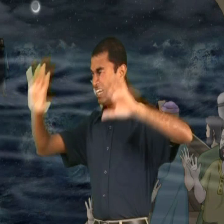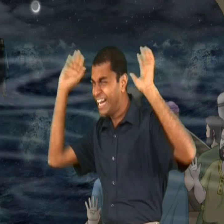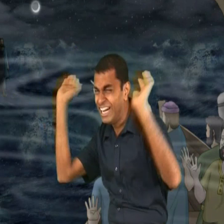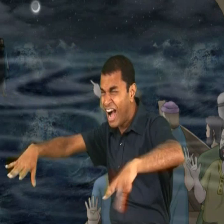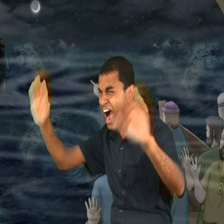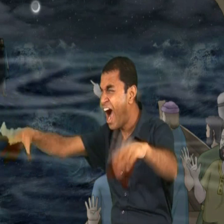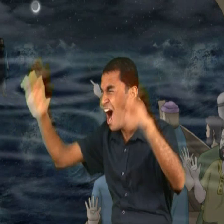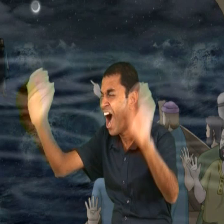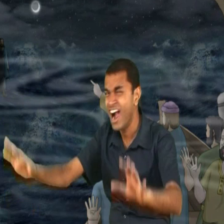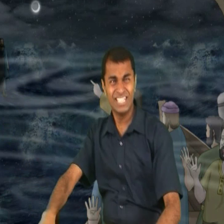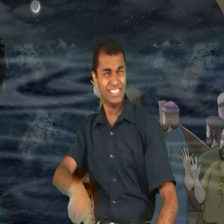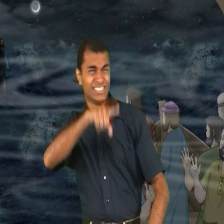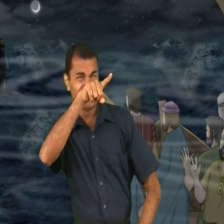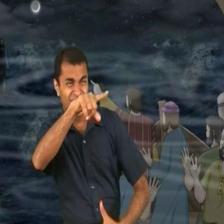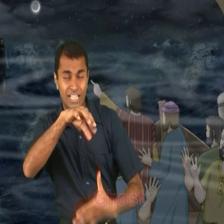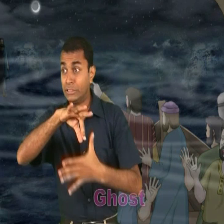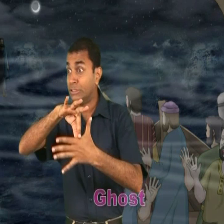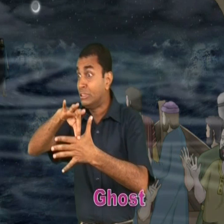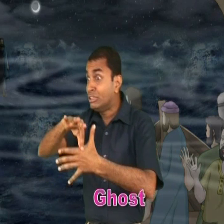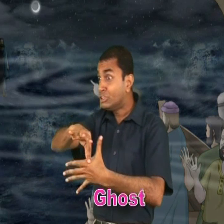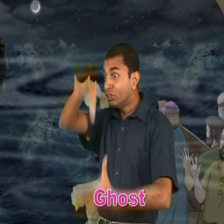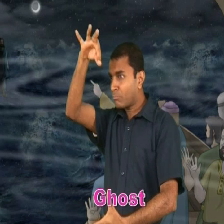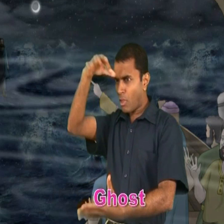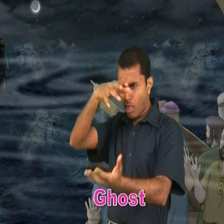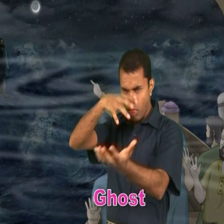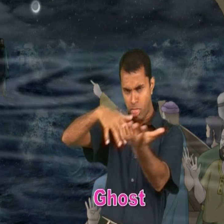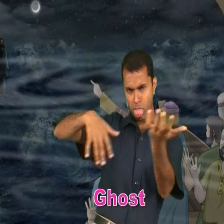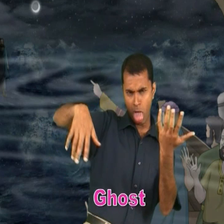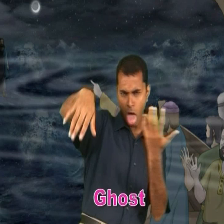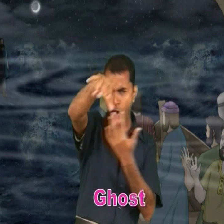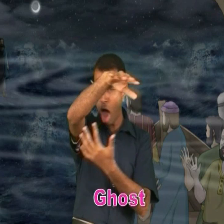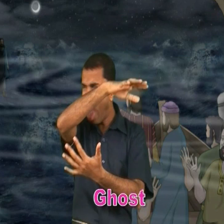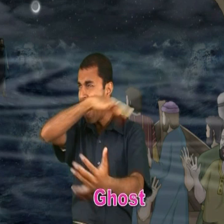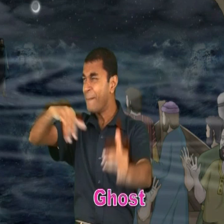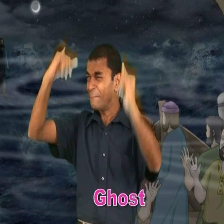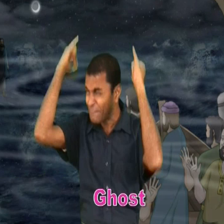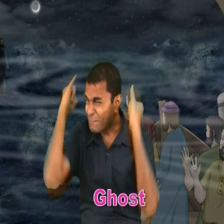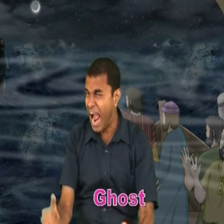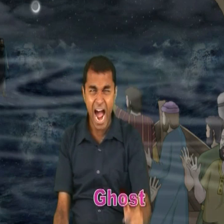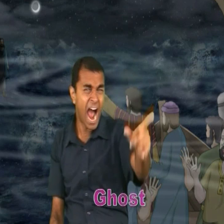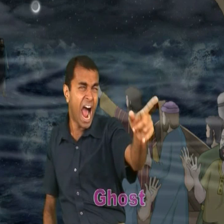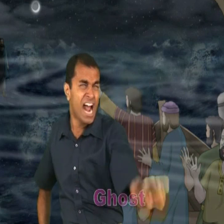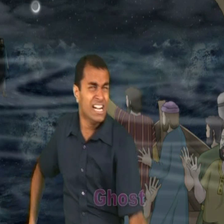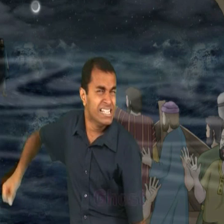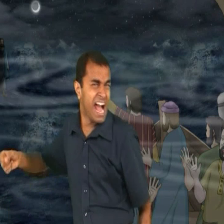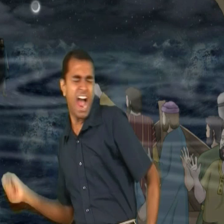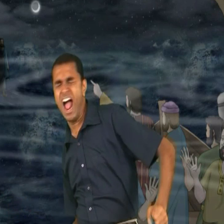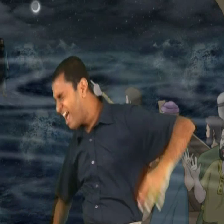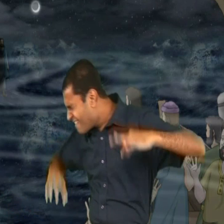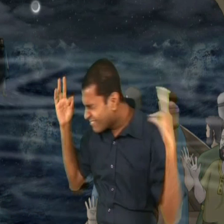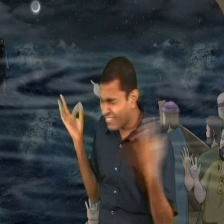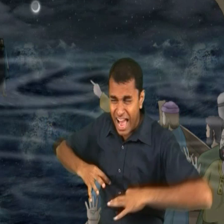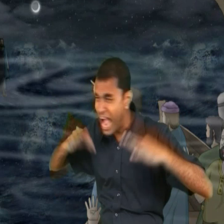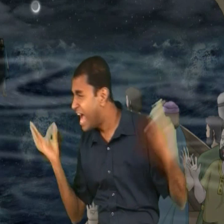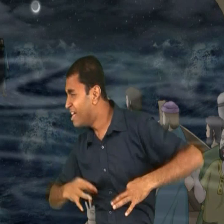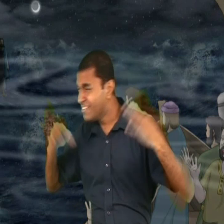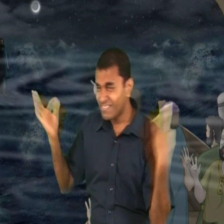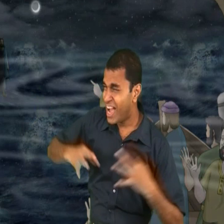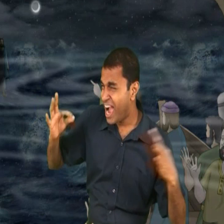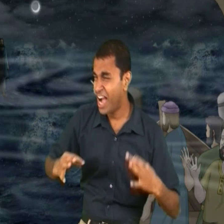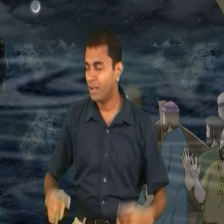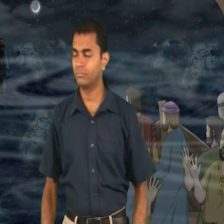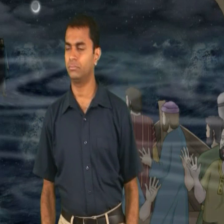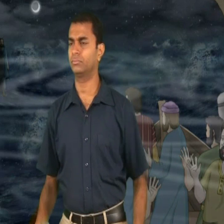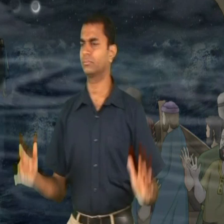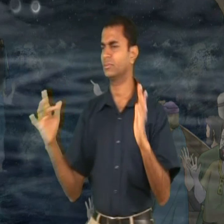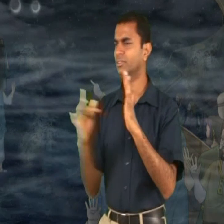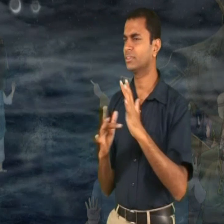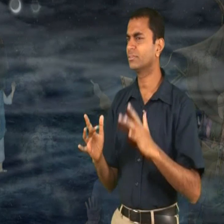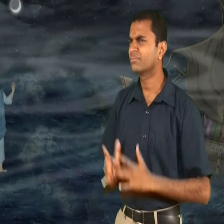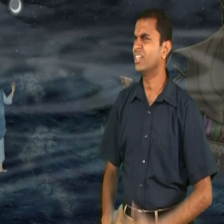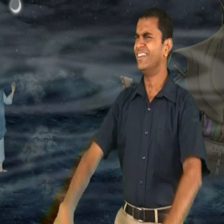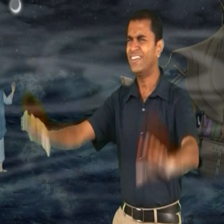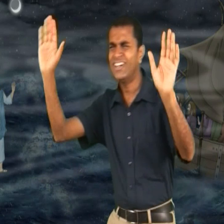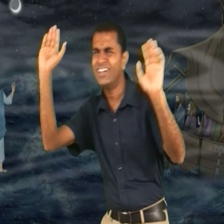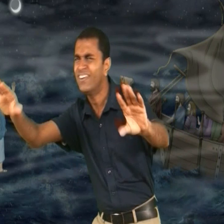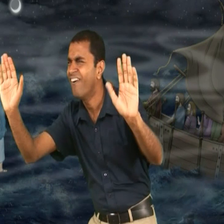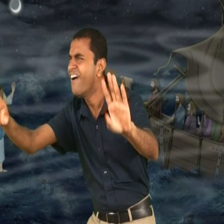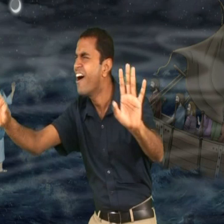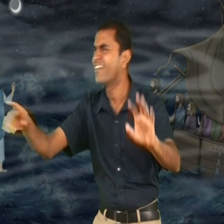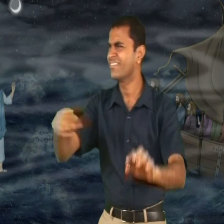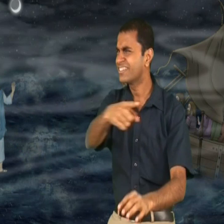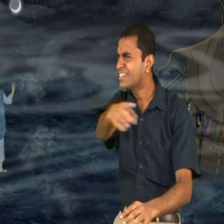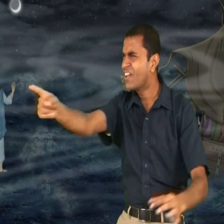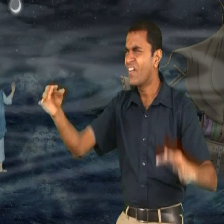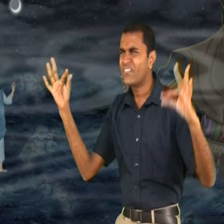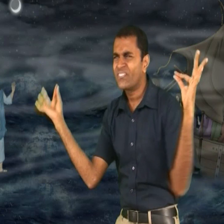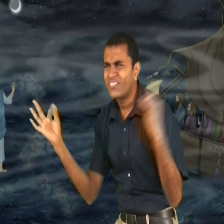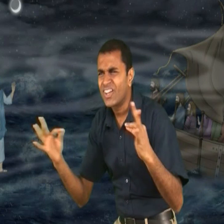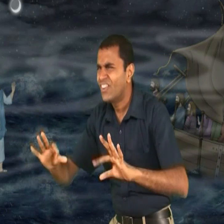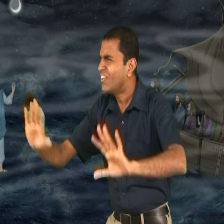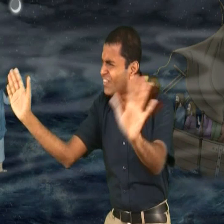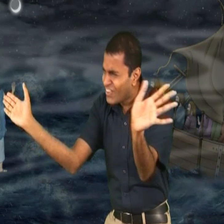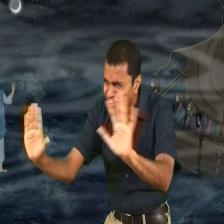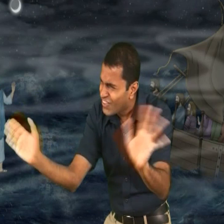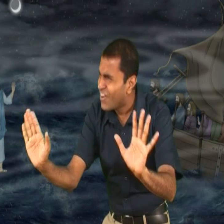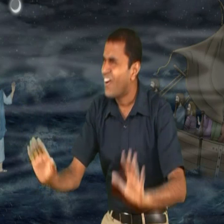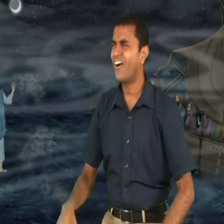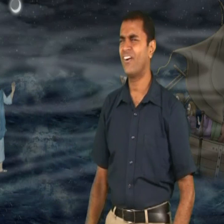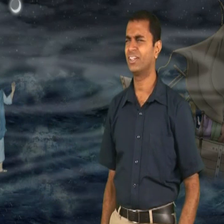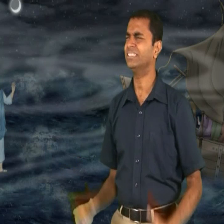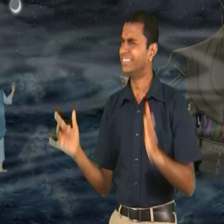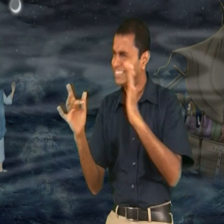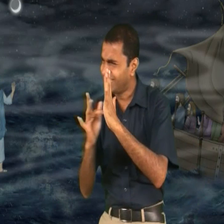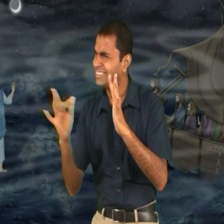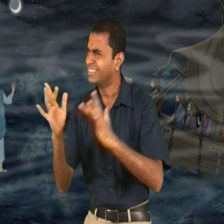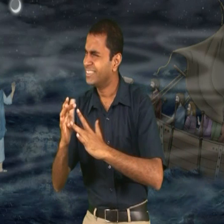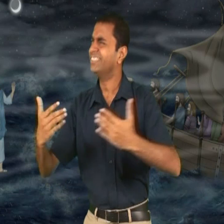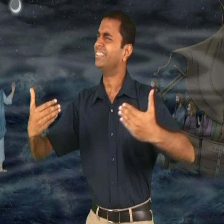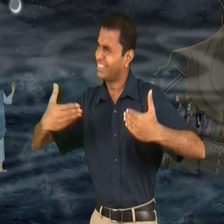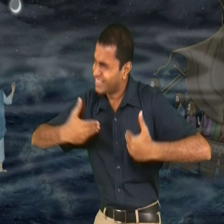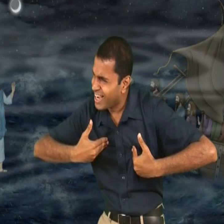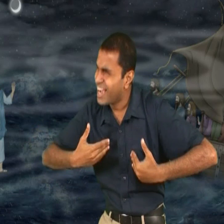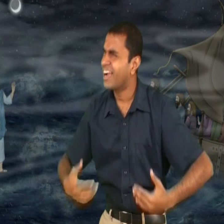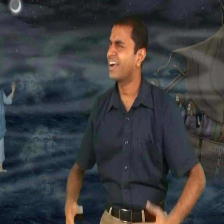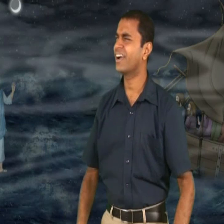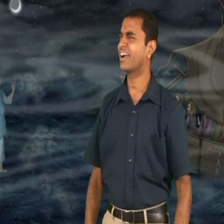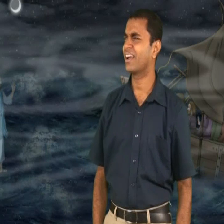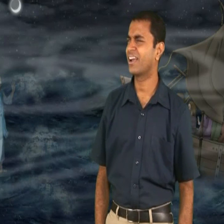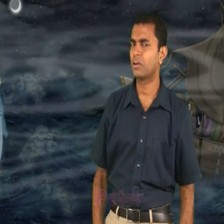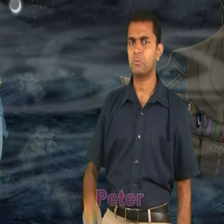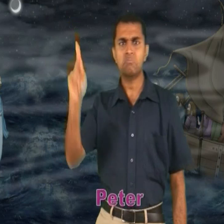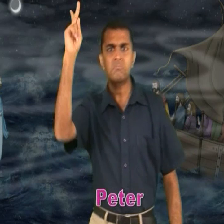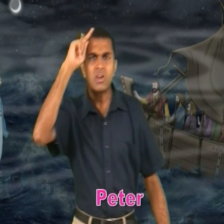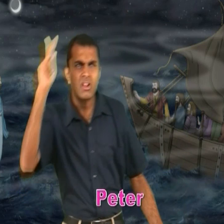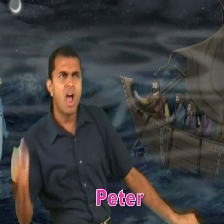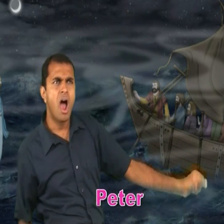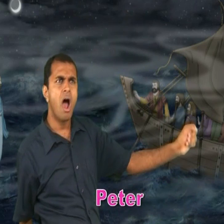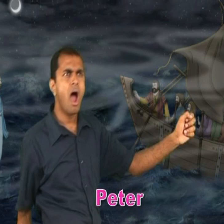“It’s a ghost!” they said, and cried out in fear. But Jesus spoke up at once: “Take courage! It is I. Do not be afraid.”